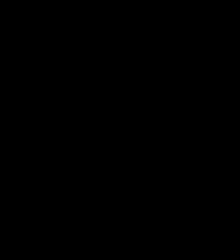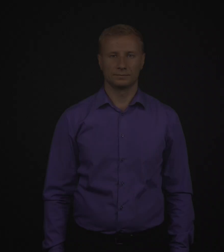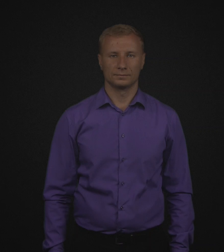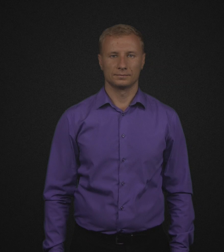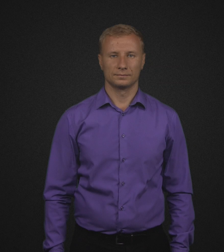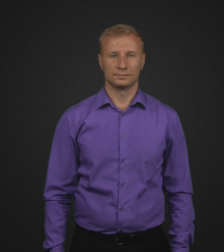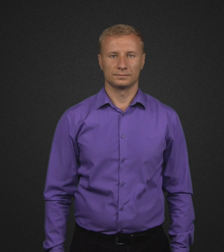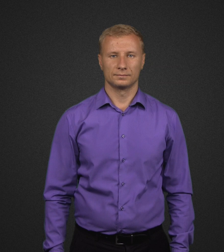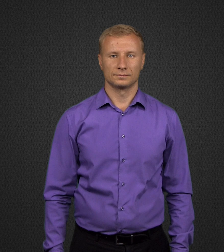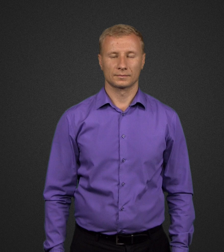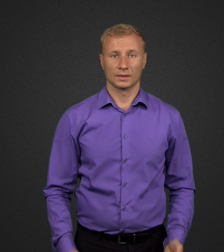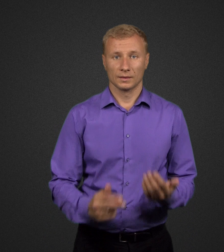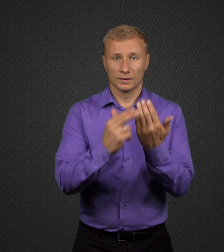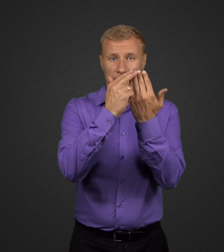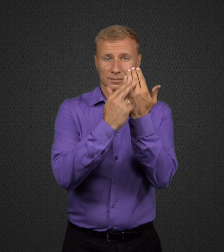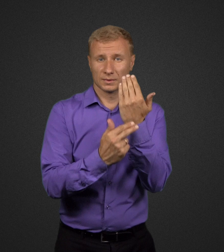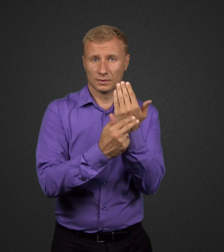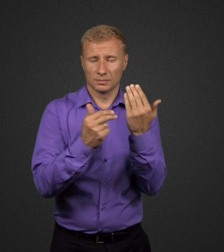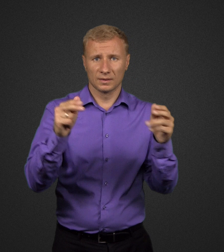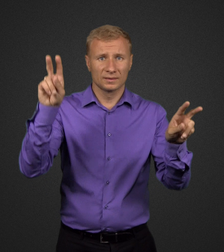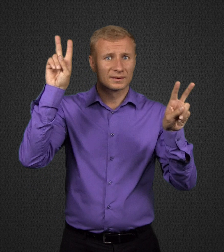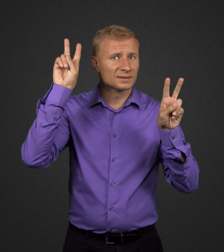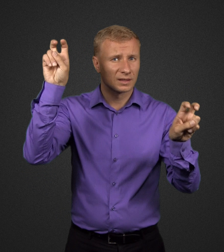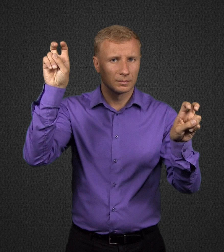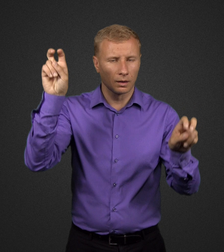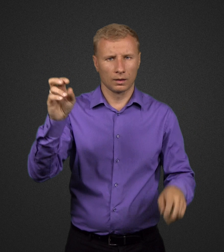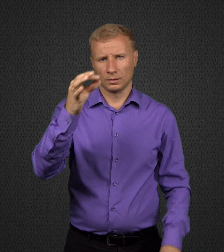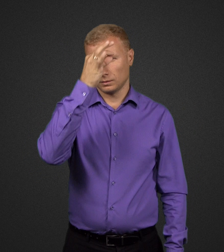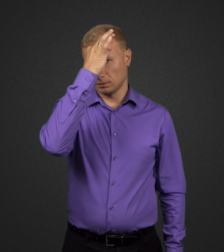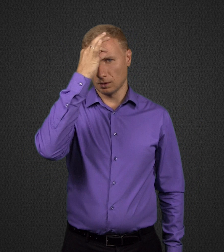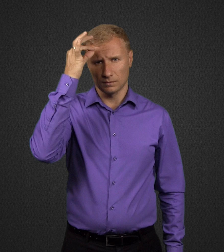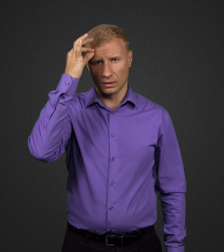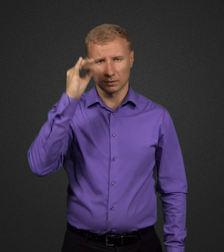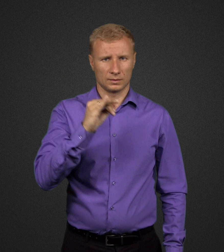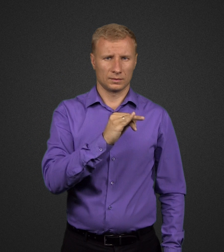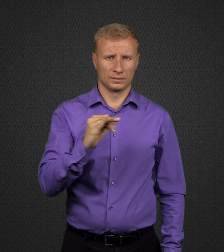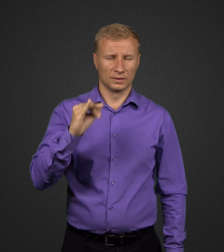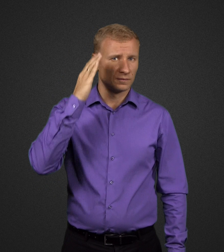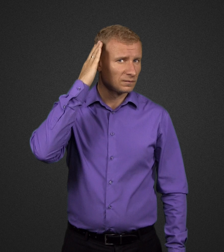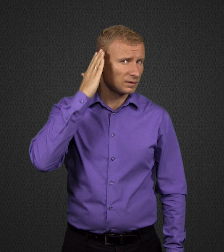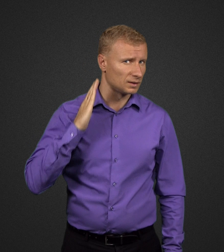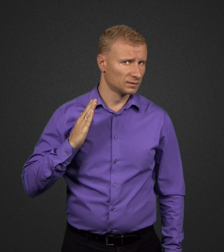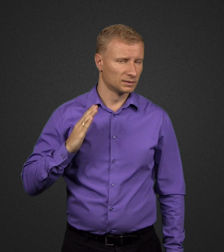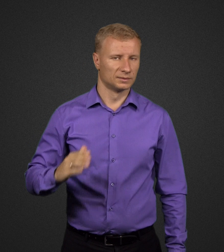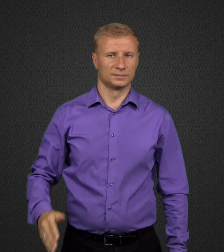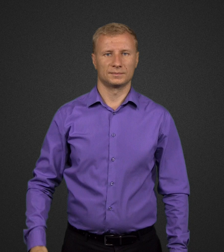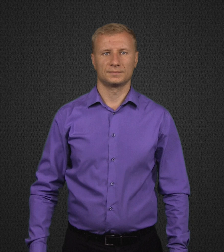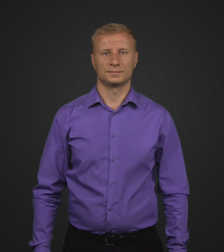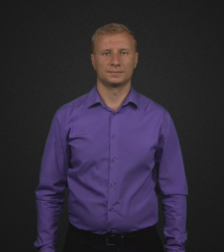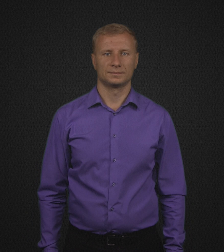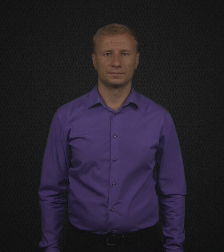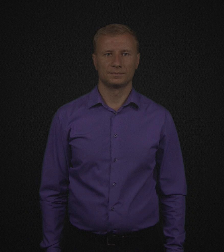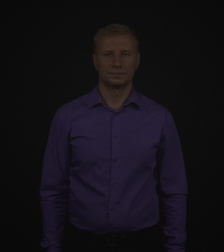David and Bathsheba